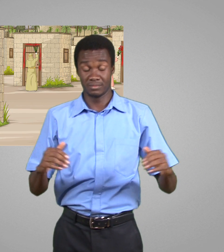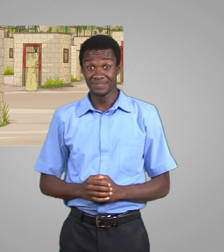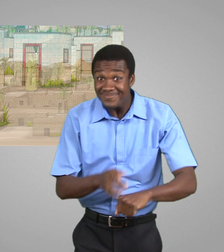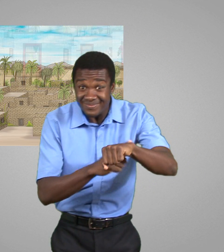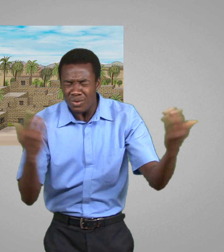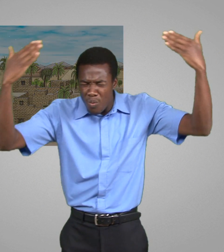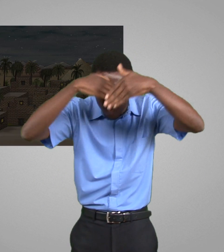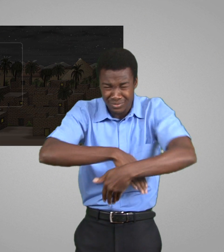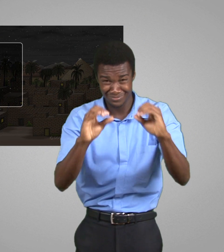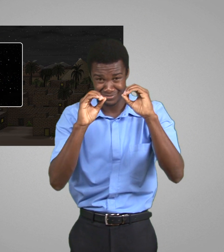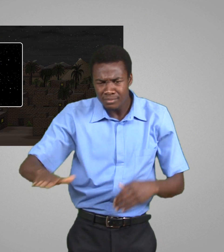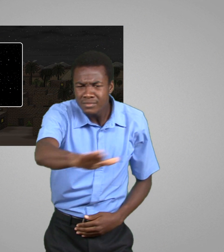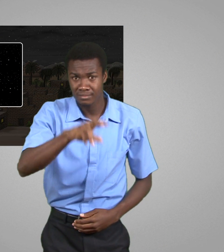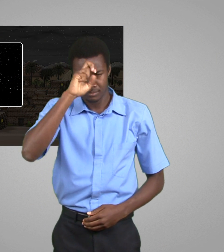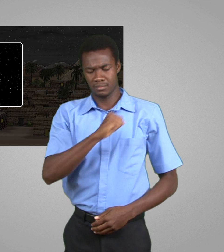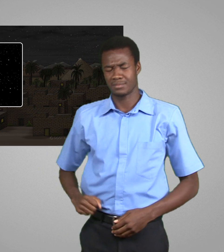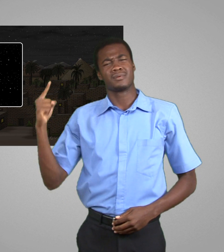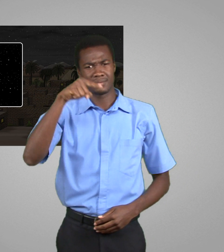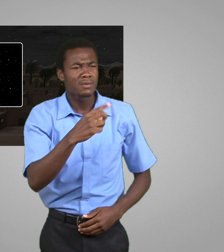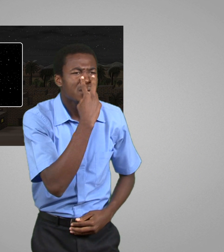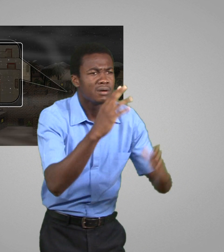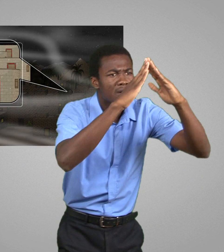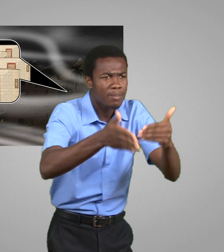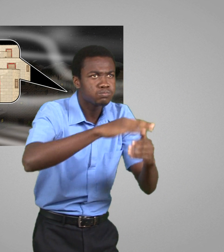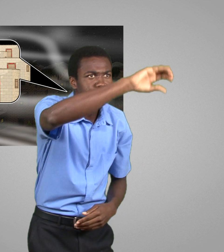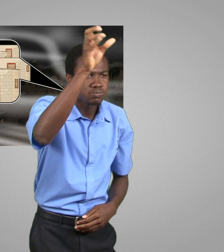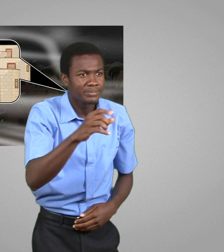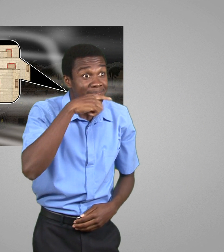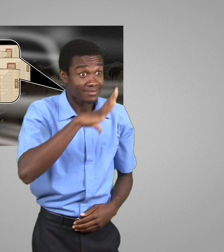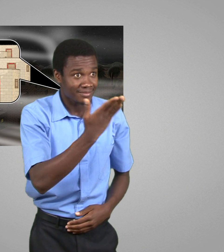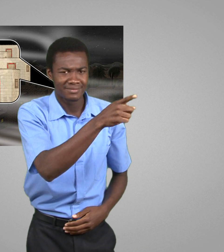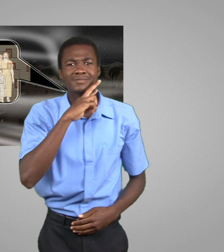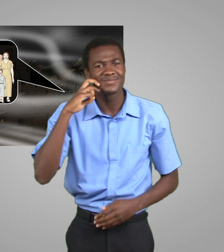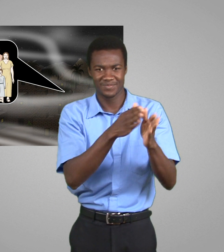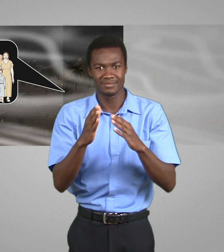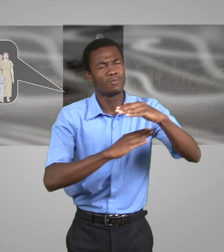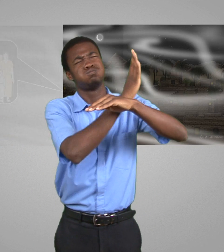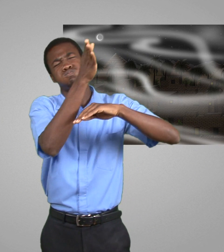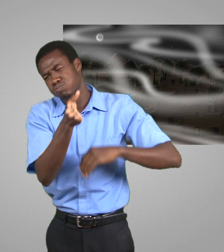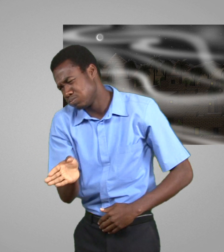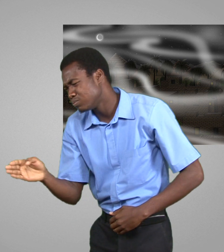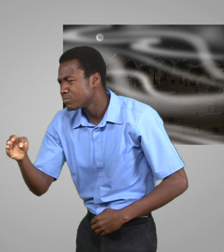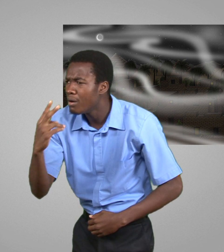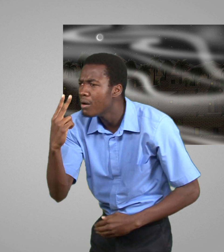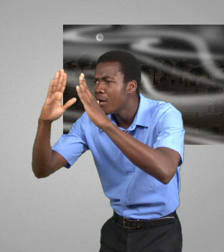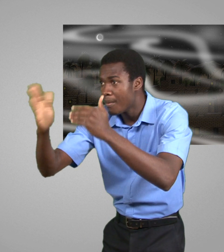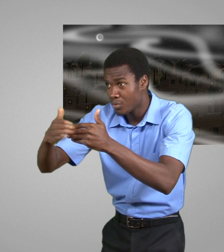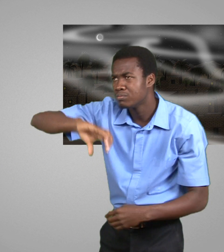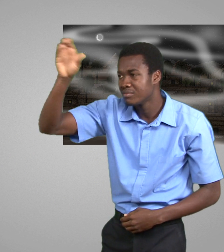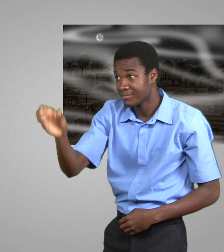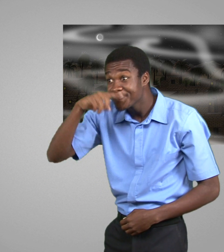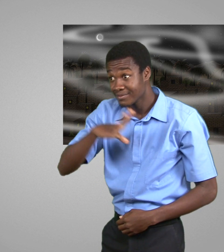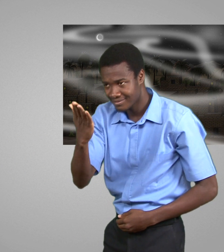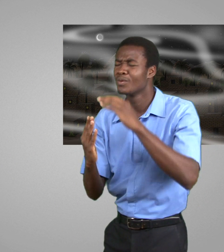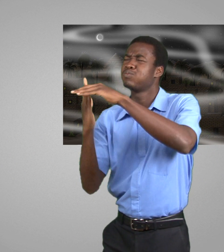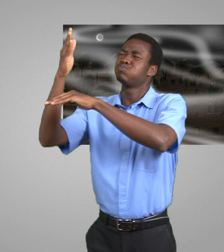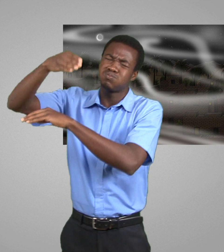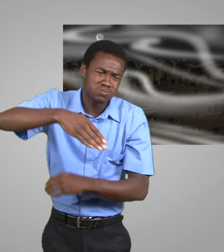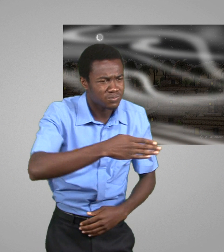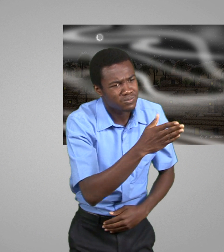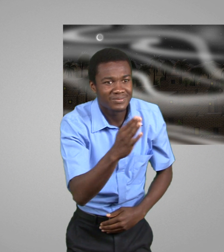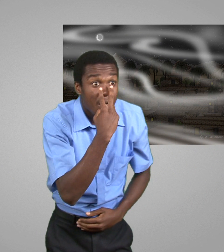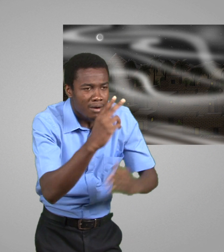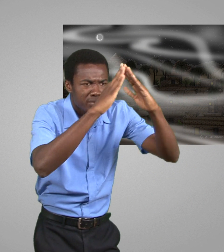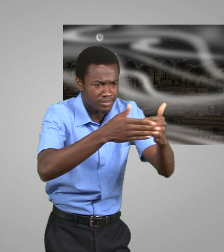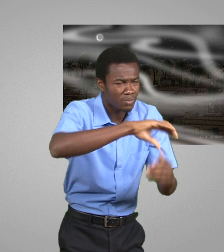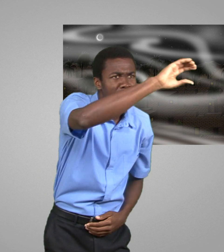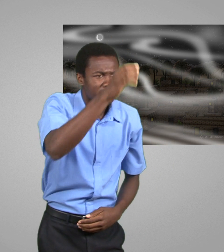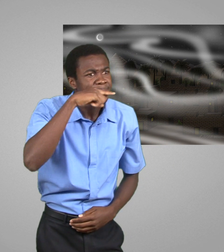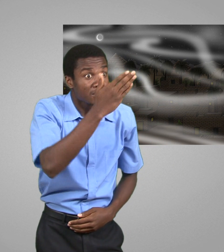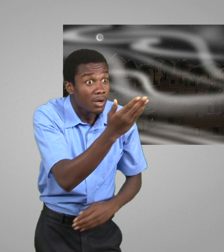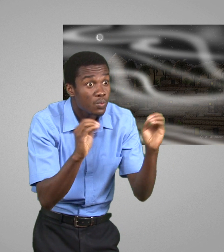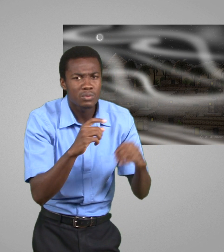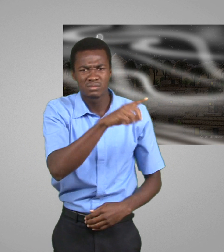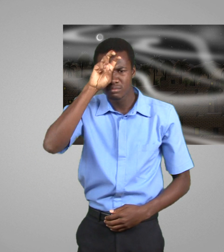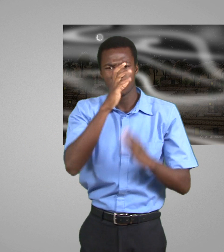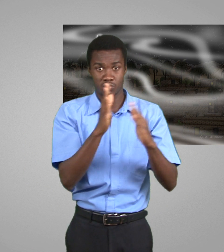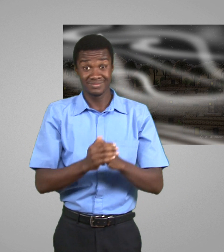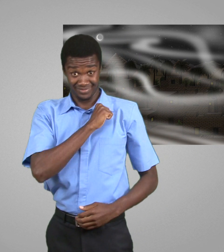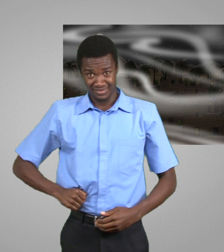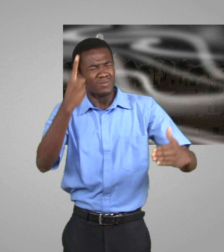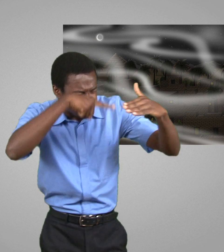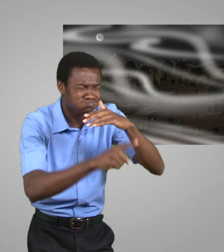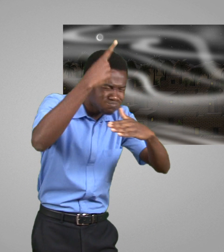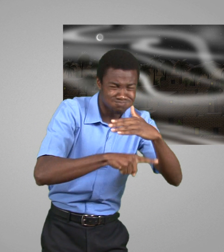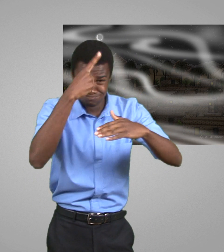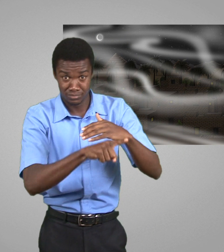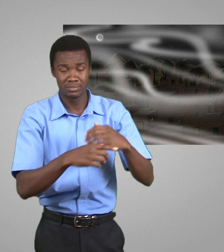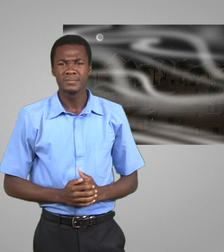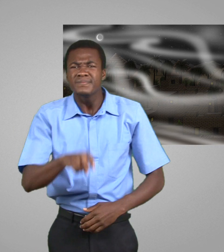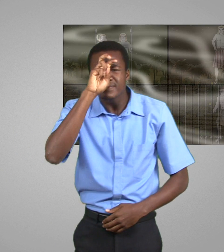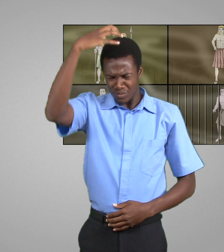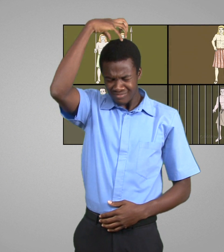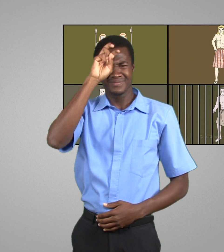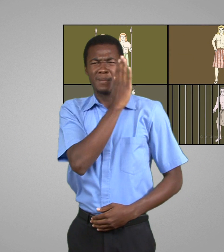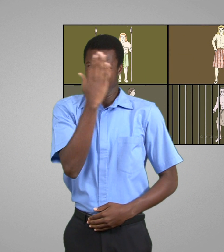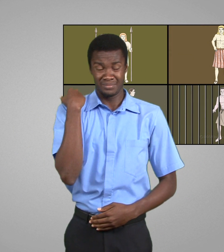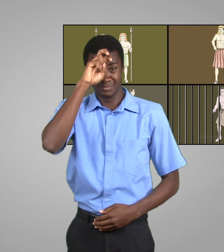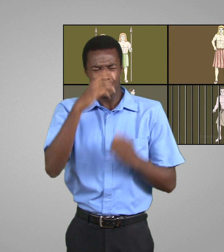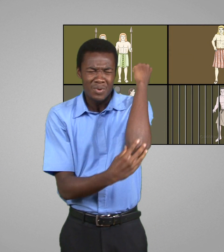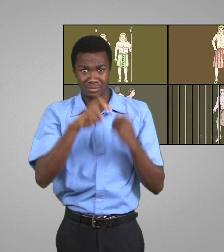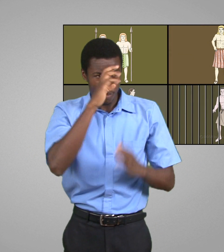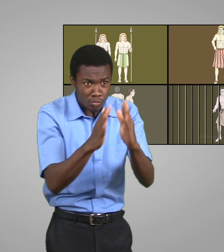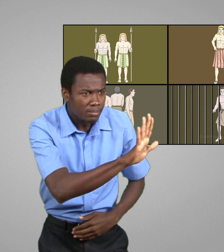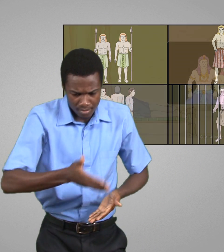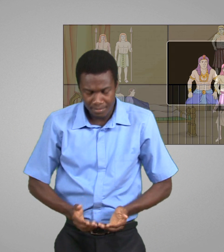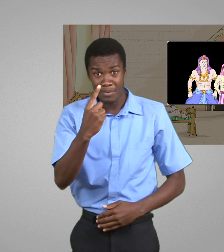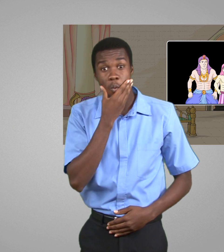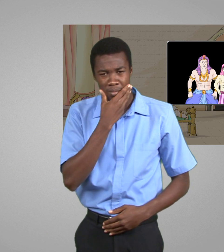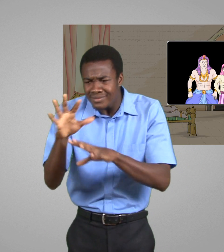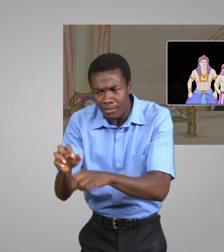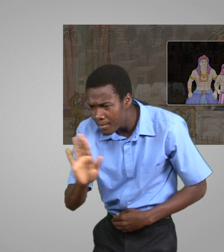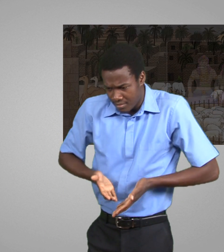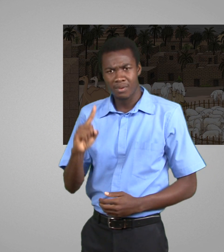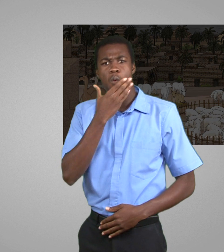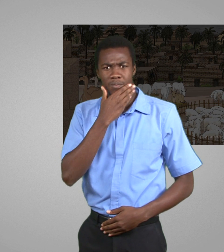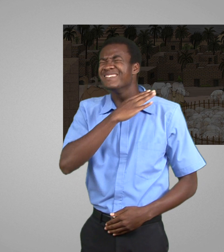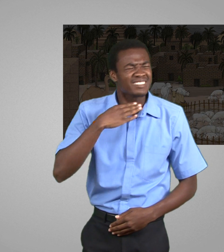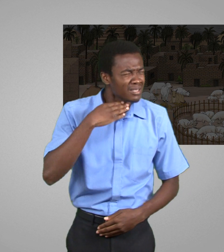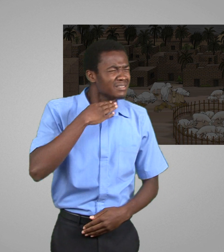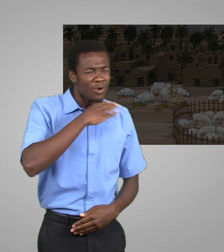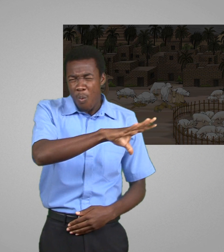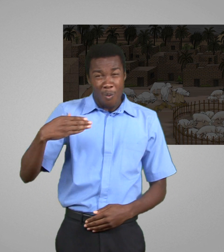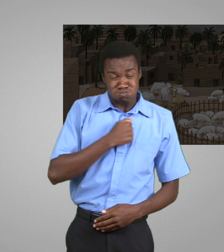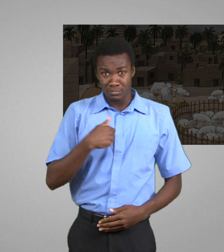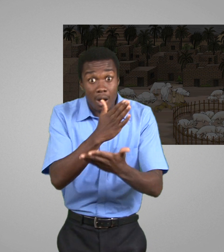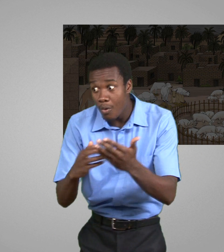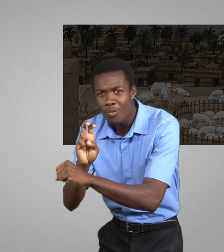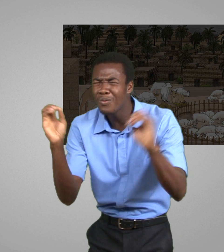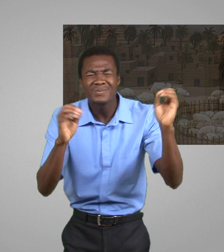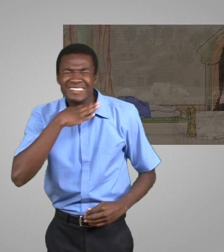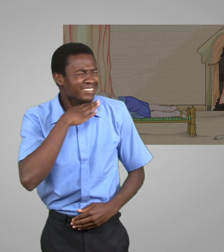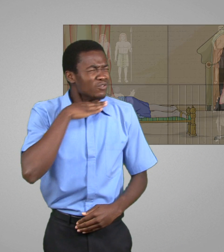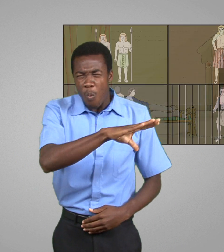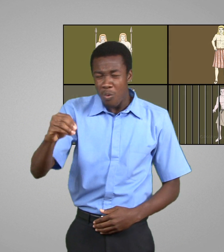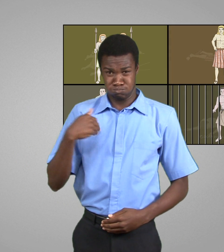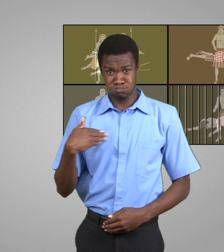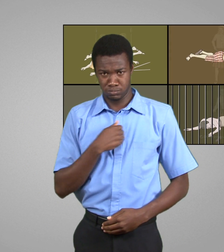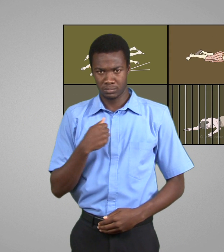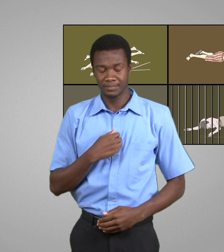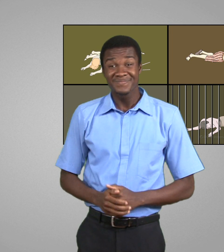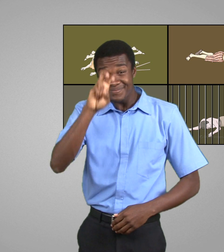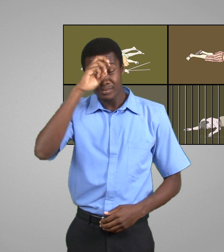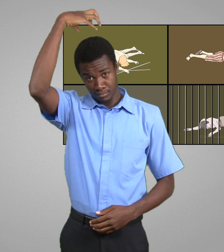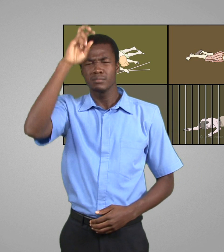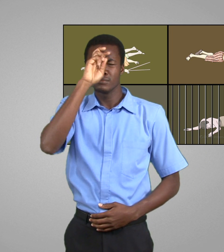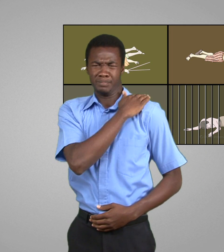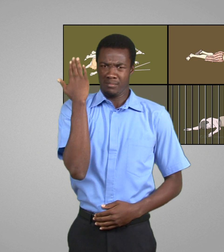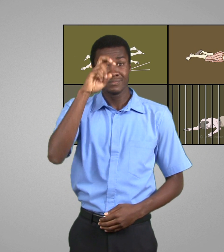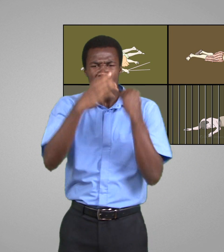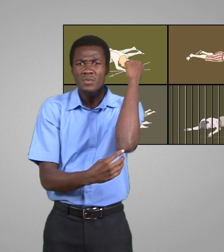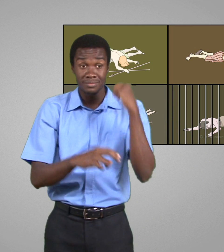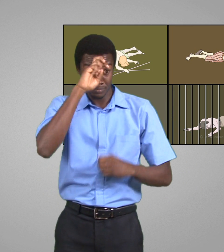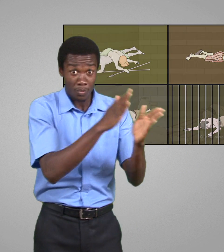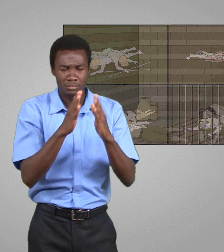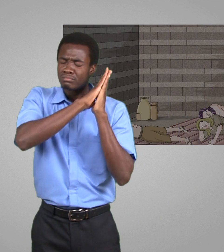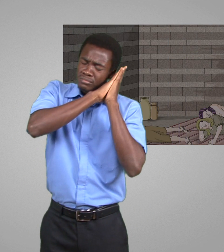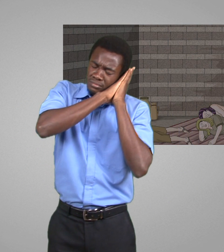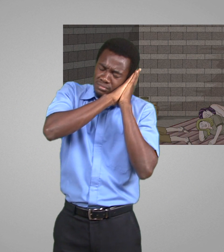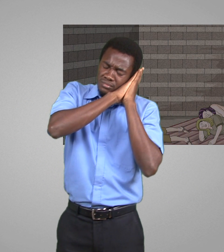Now at midnight the LORD struck down every firstborn male in the land of Egypt, from the firstborn of Pharaoh, who sat on his throne, to the firstborn of the prisoner in the dungeon, as well as all the firstborn among the livestock.